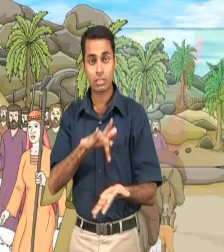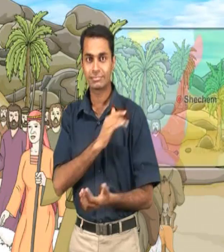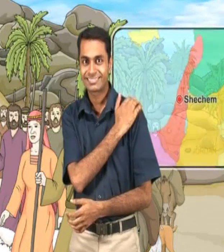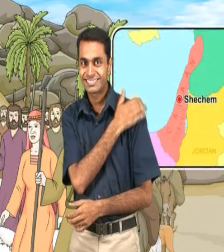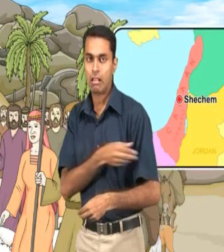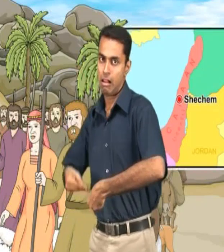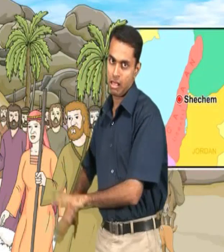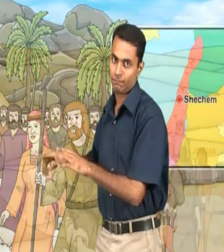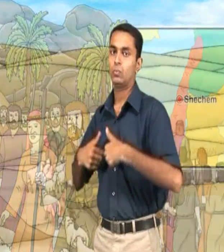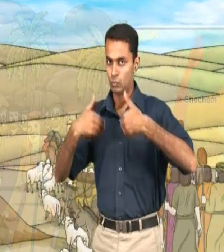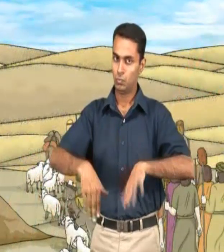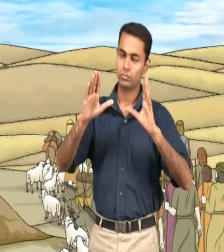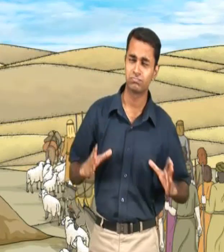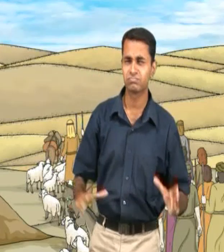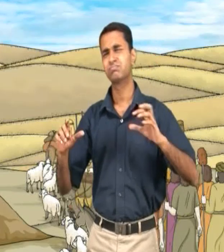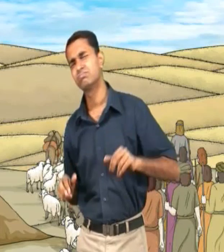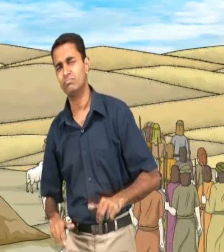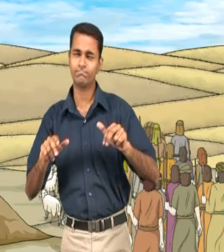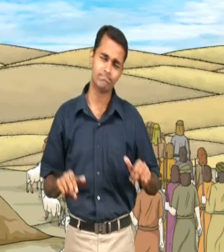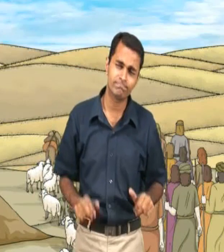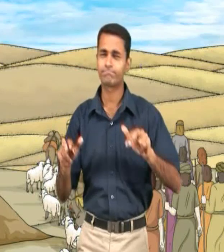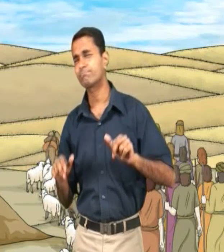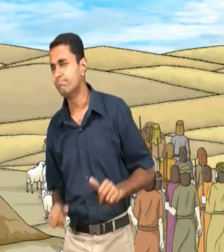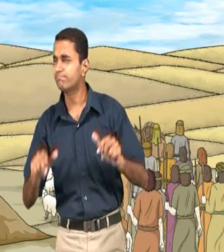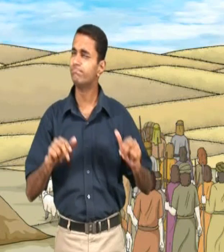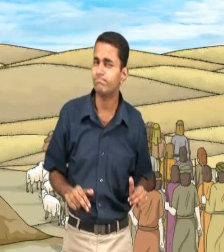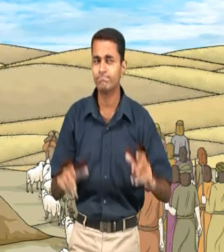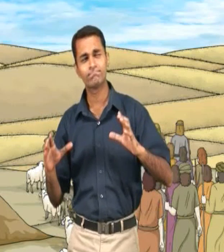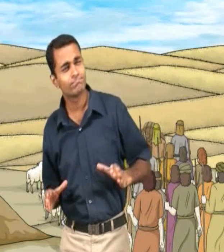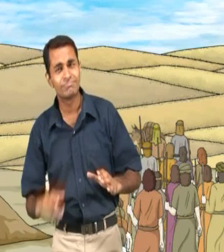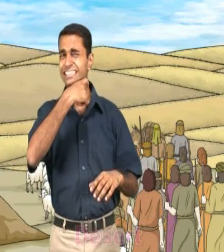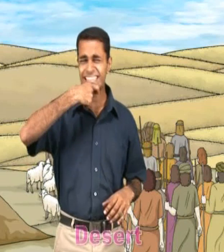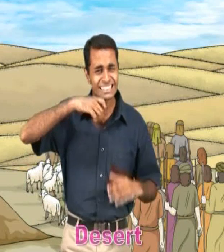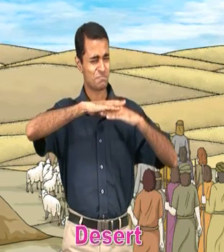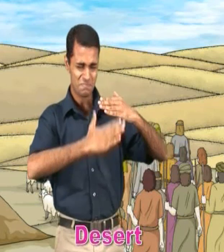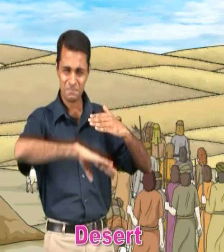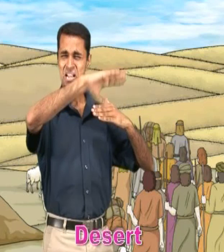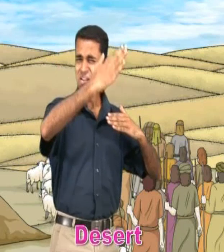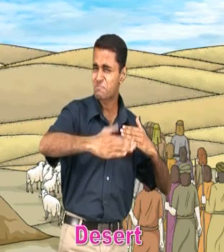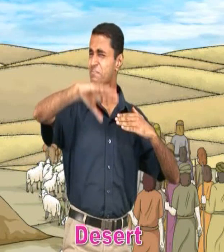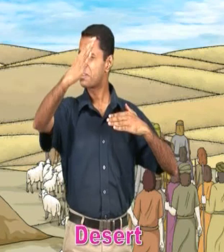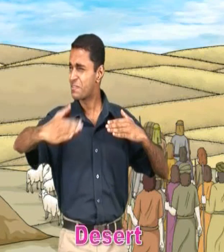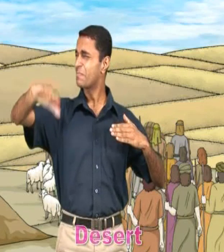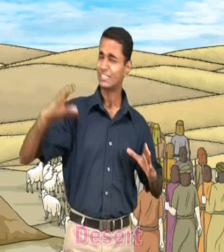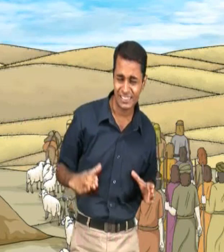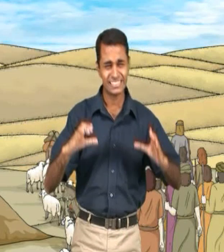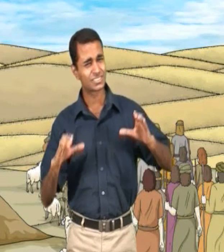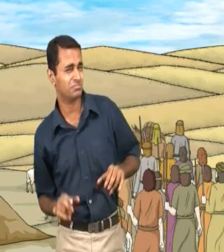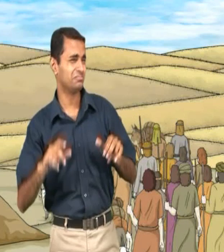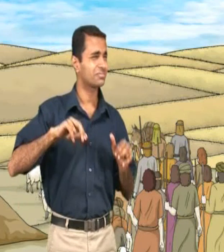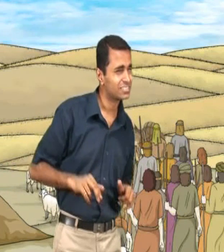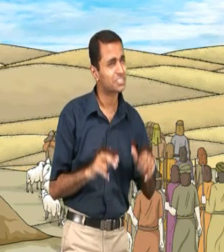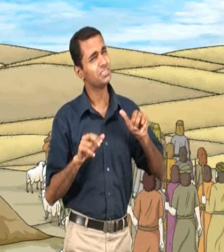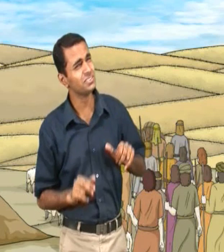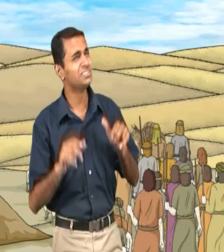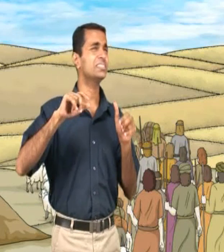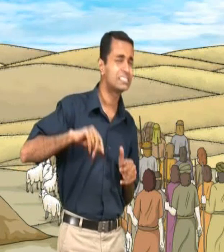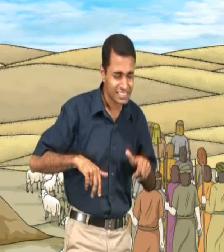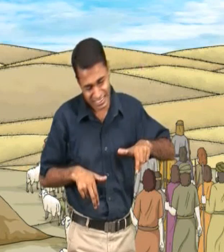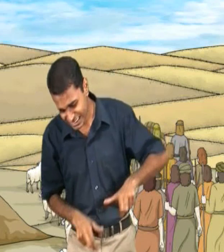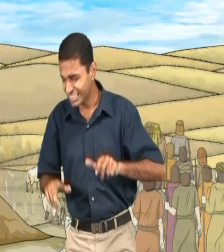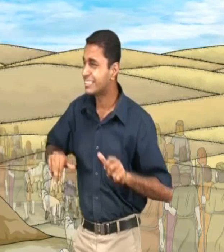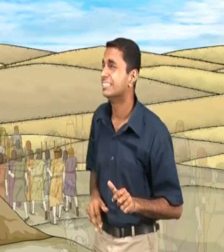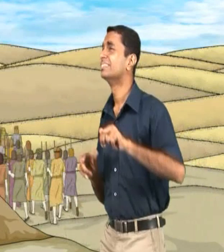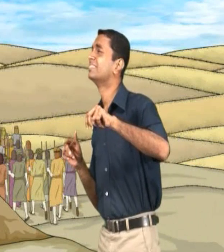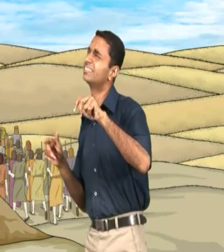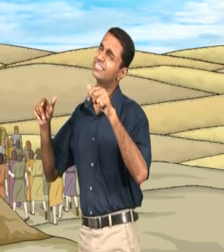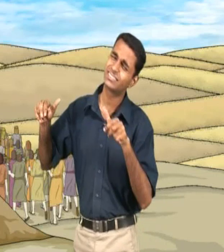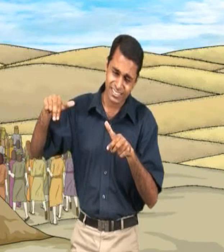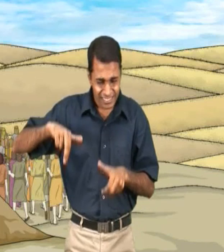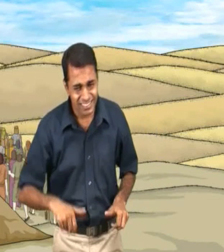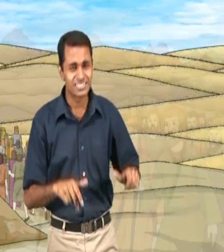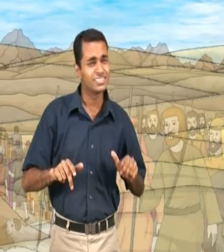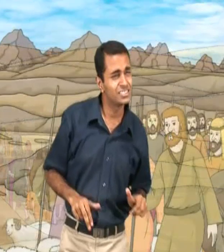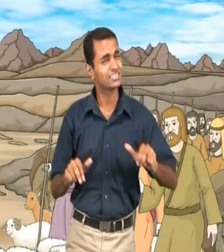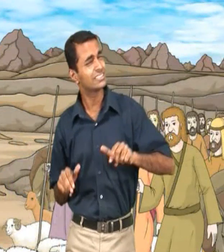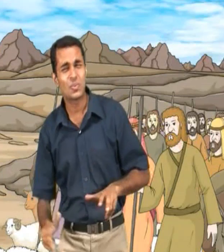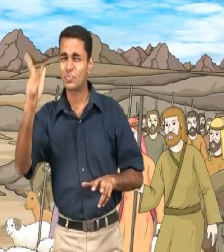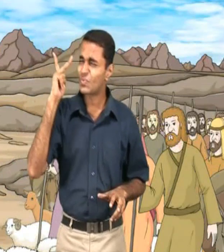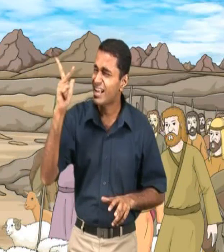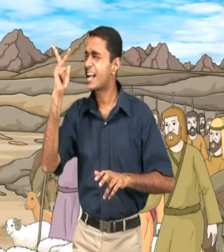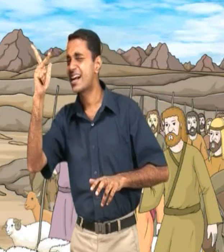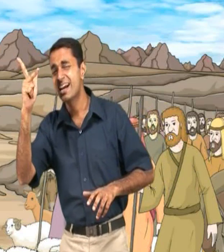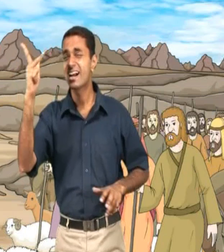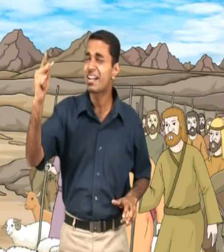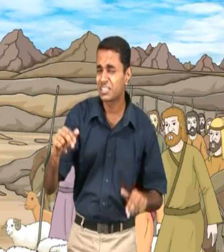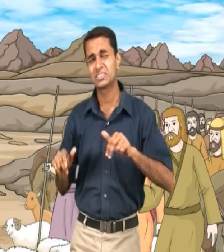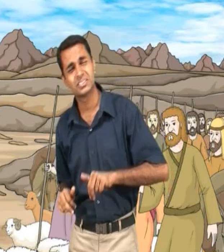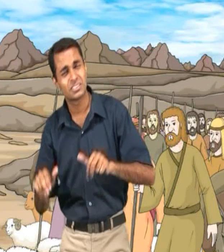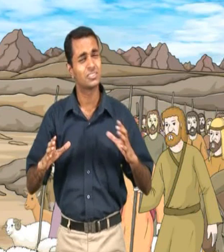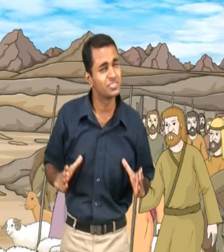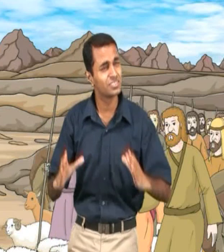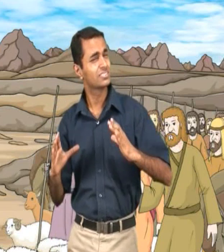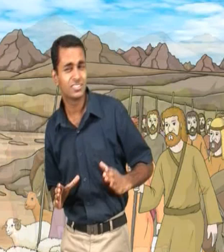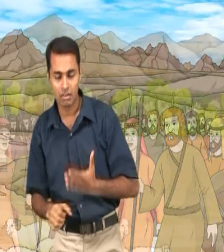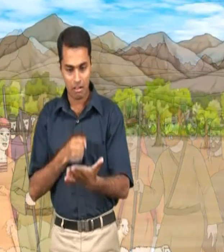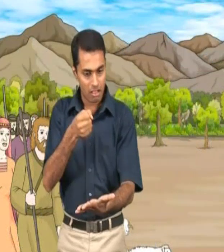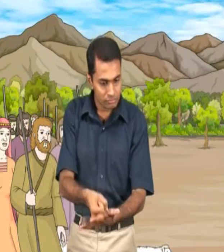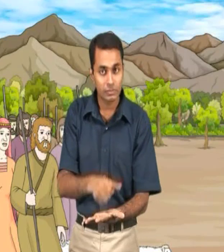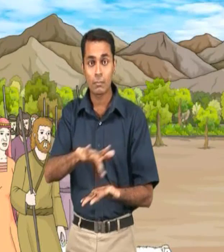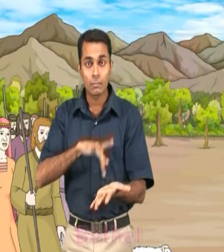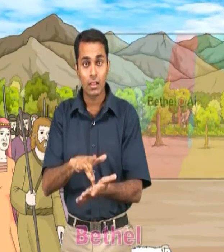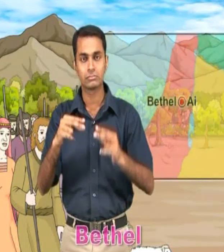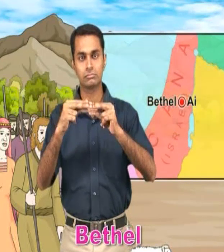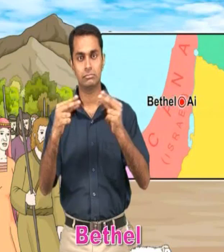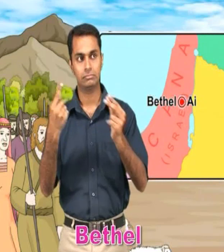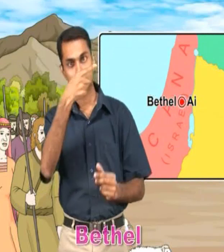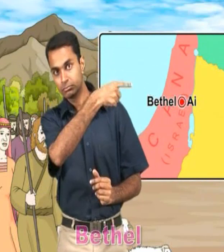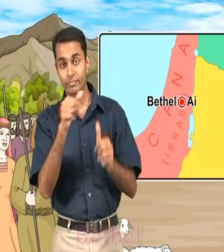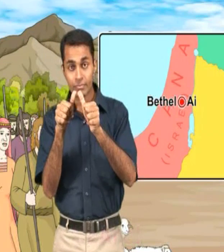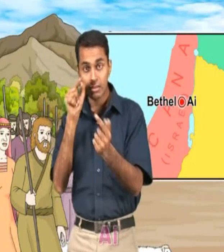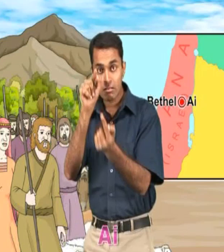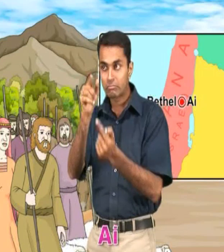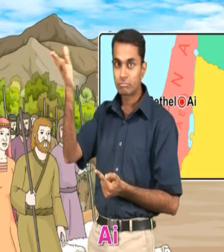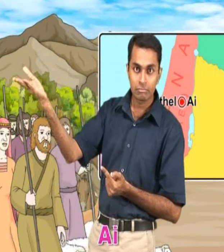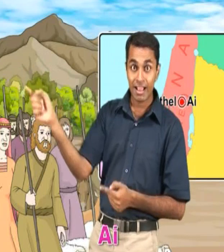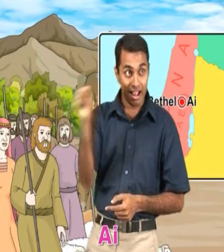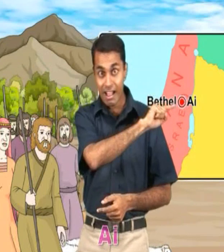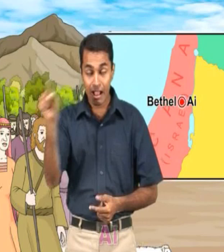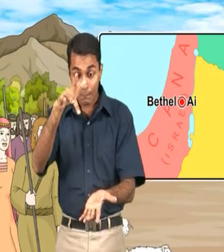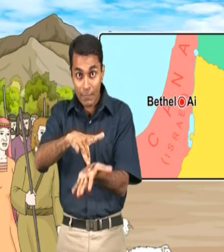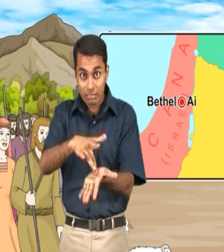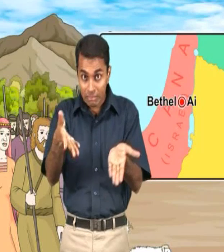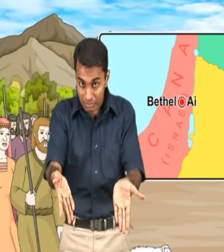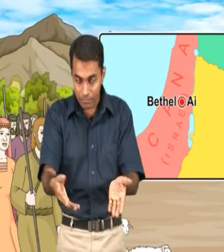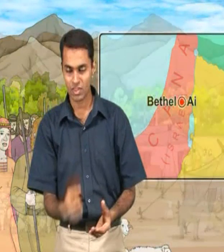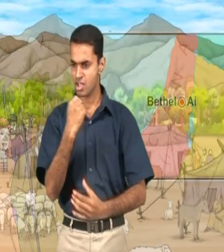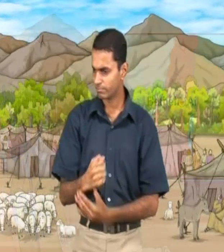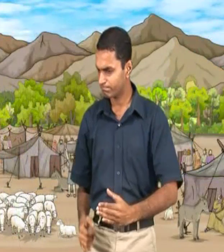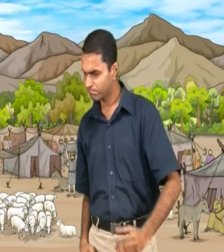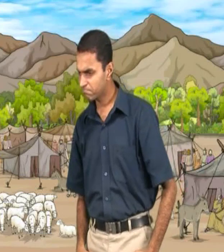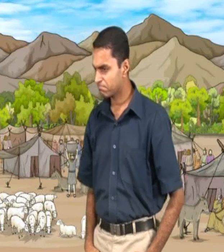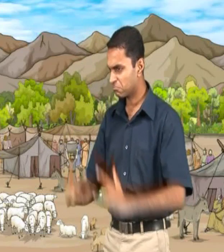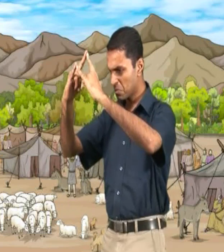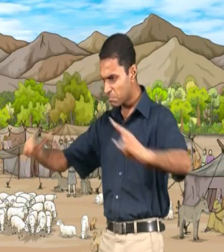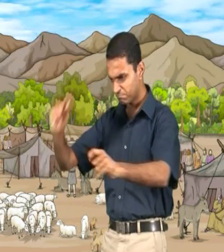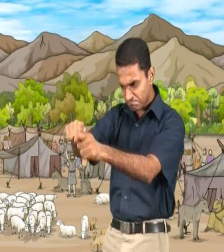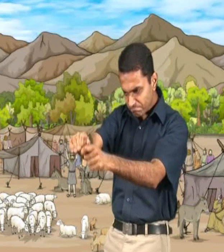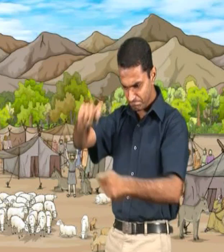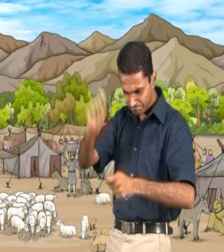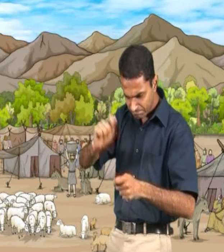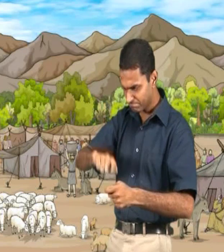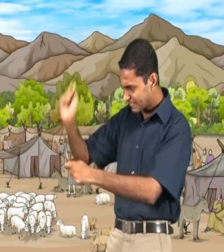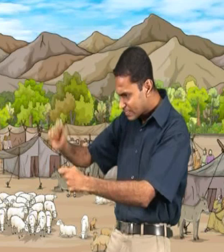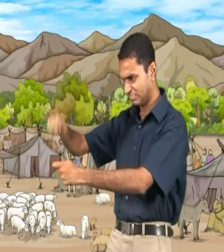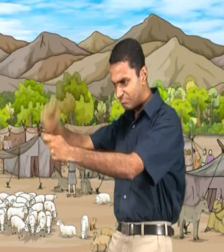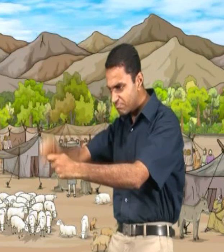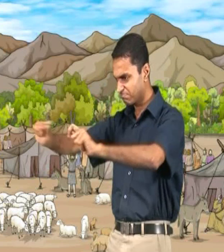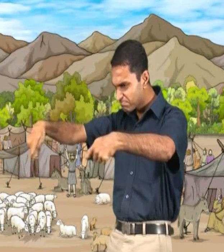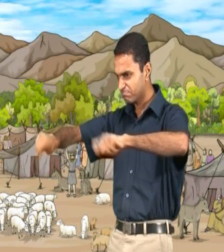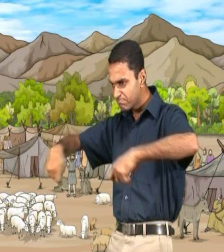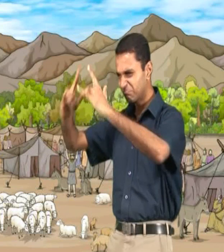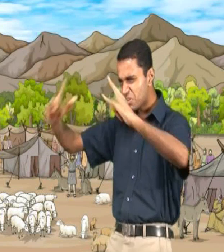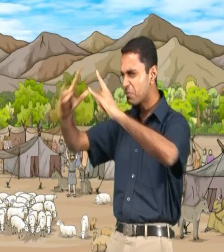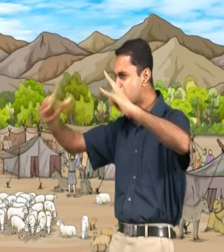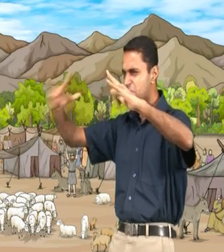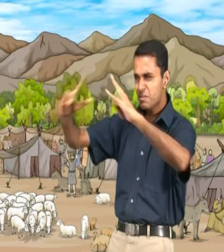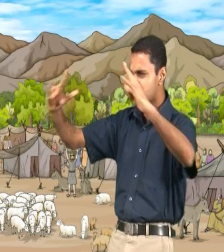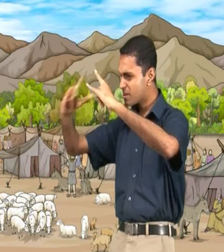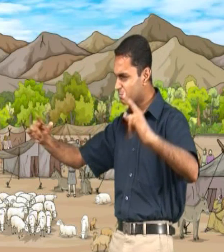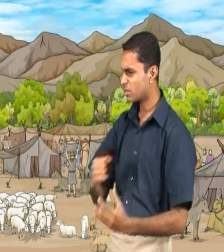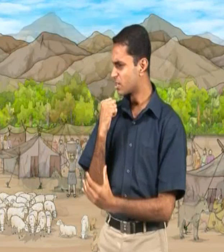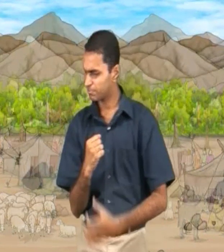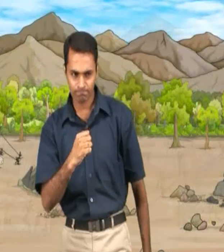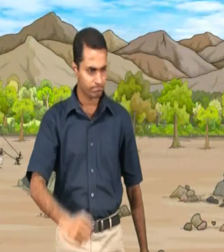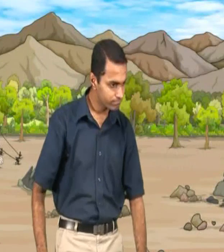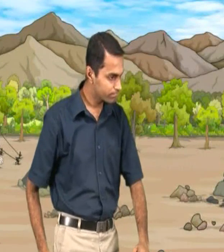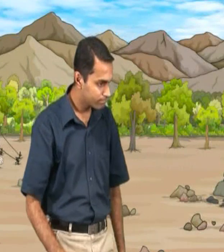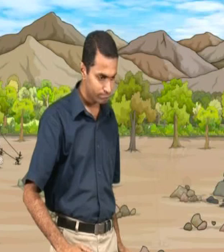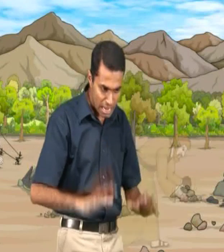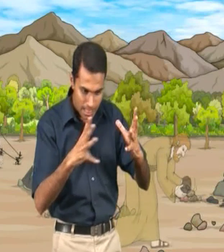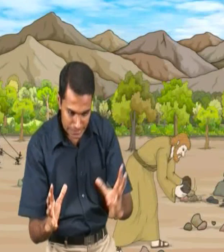From there Abram moved on to the hill country east of Bethel and pitched his tent, with Bethel to the west and Ai to the east.